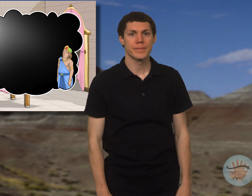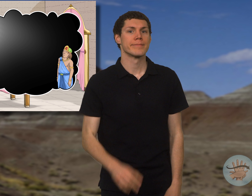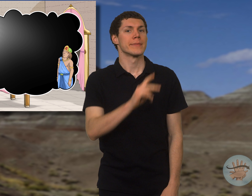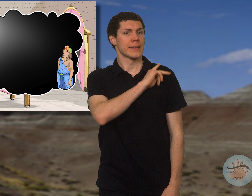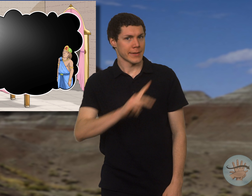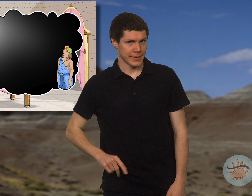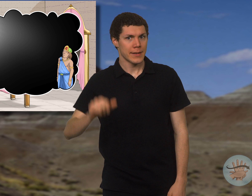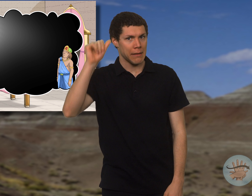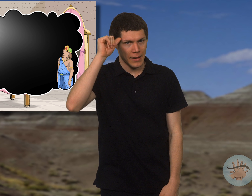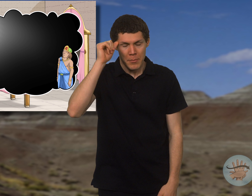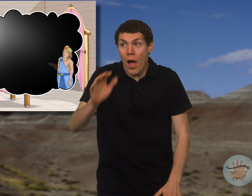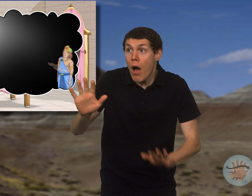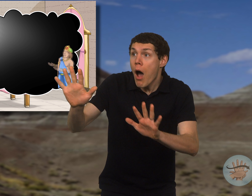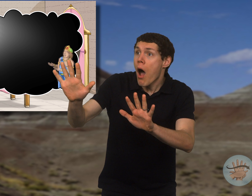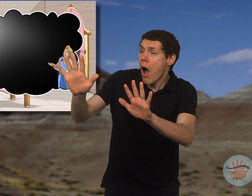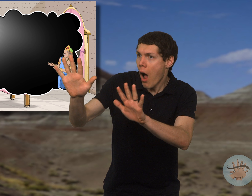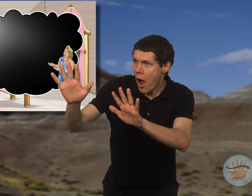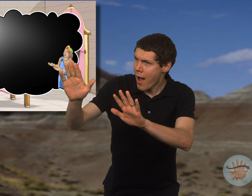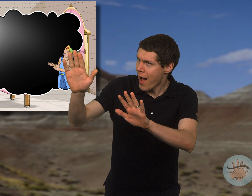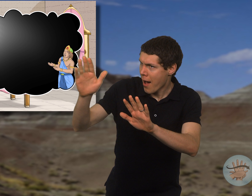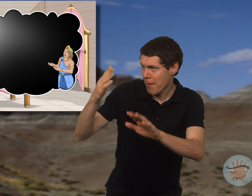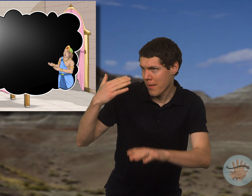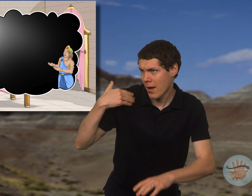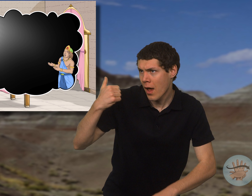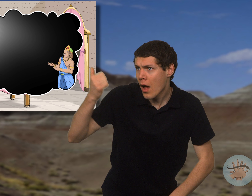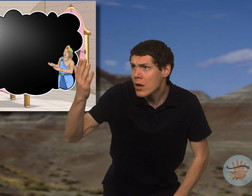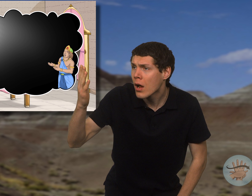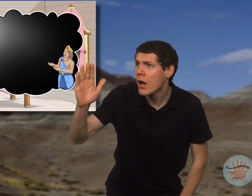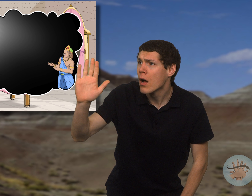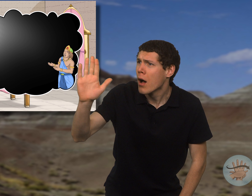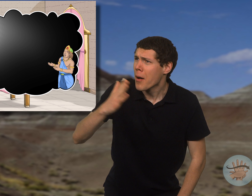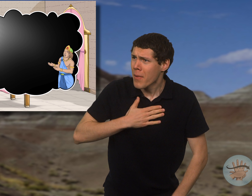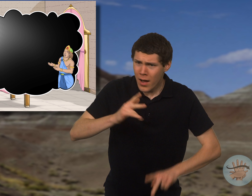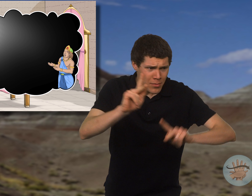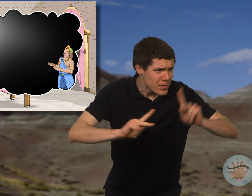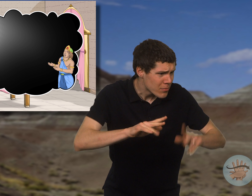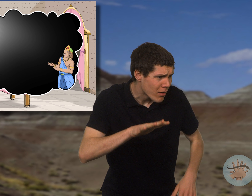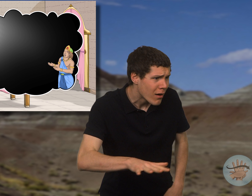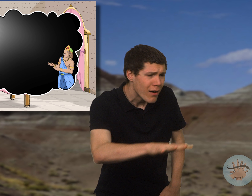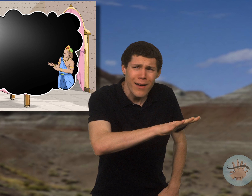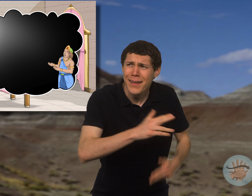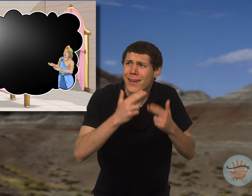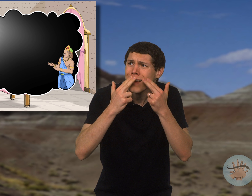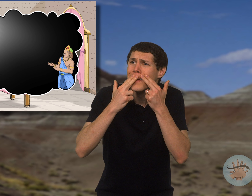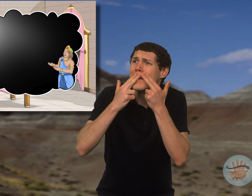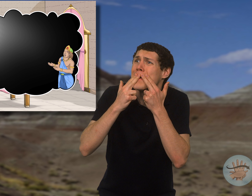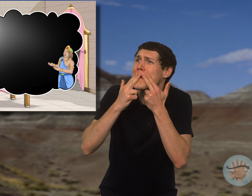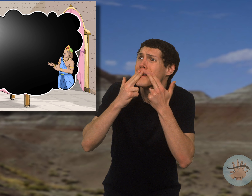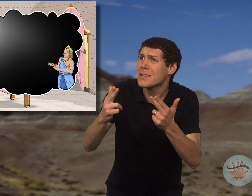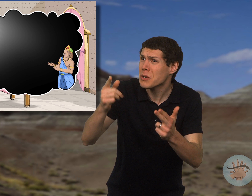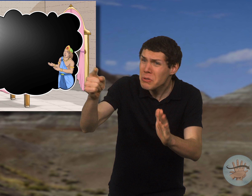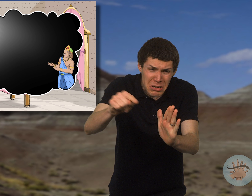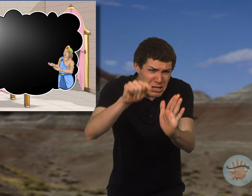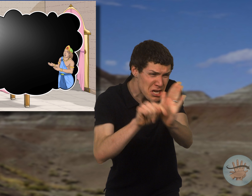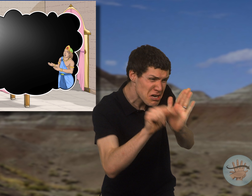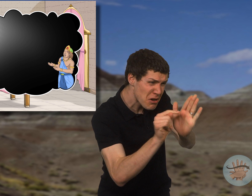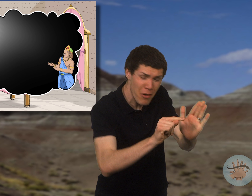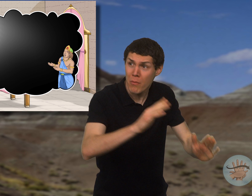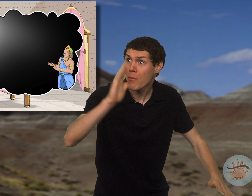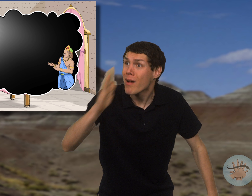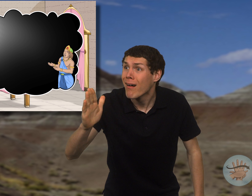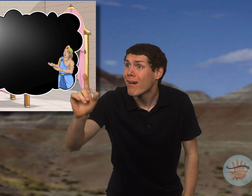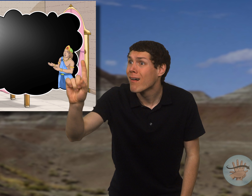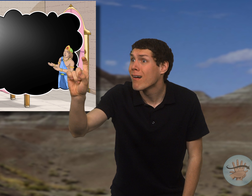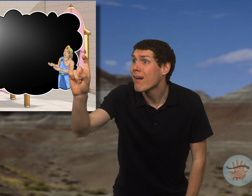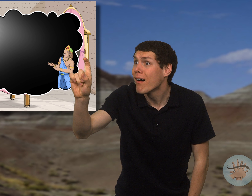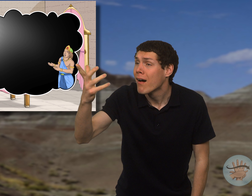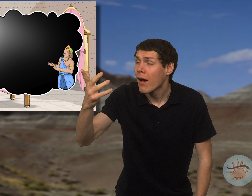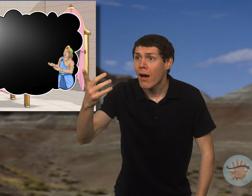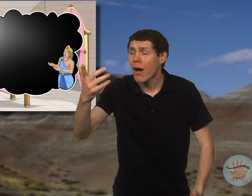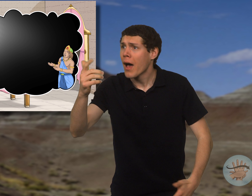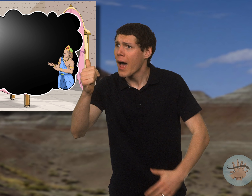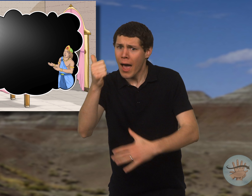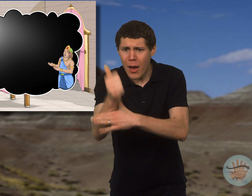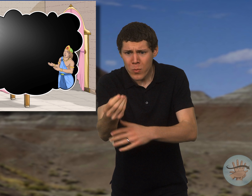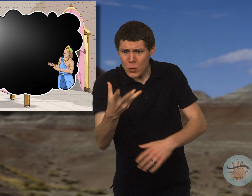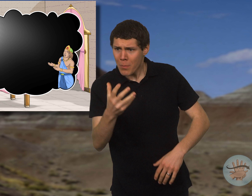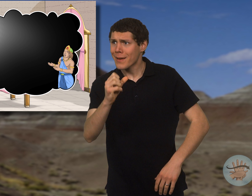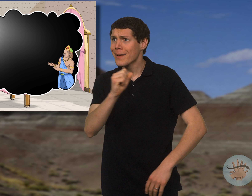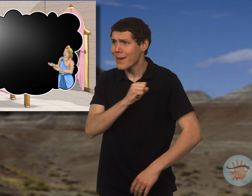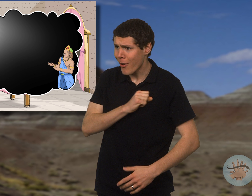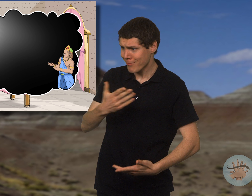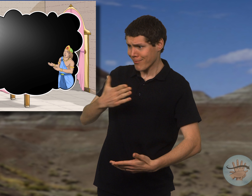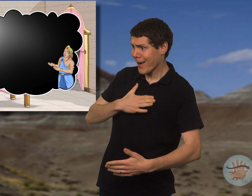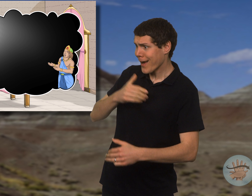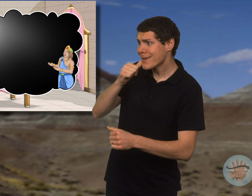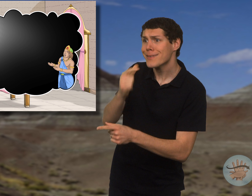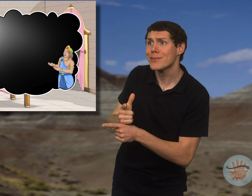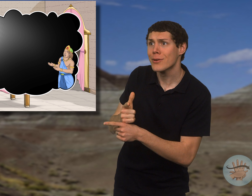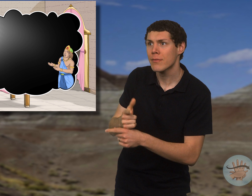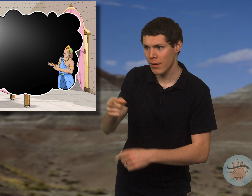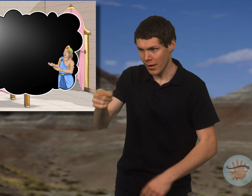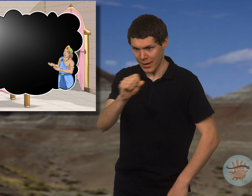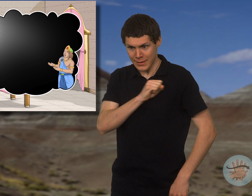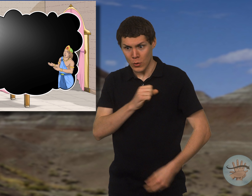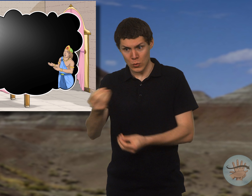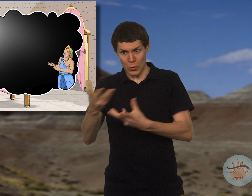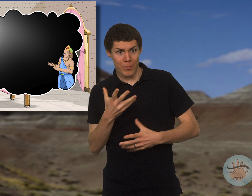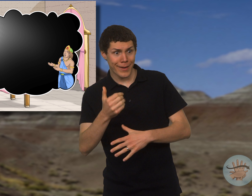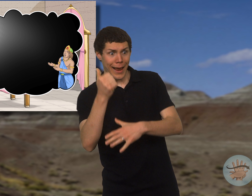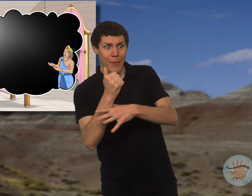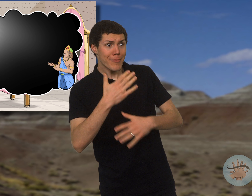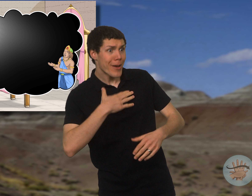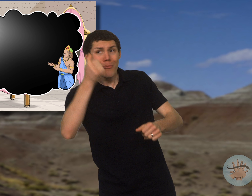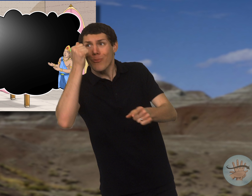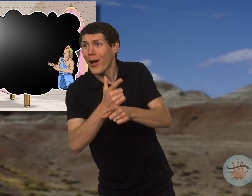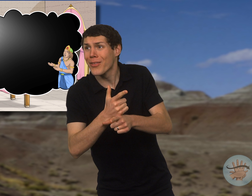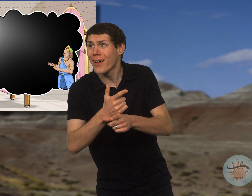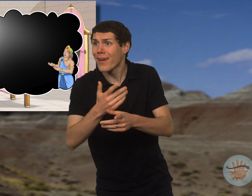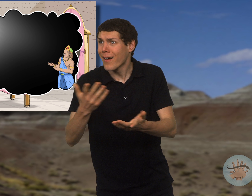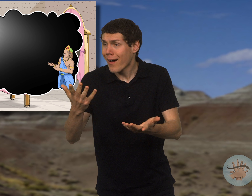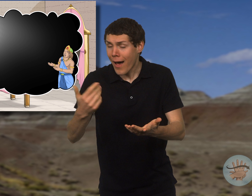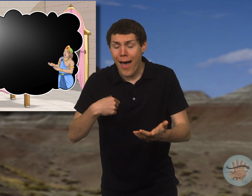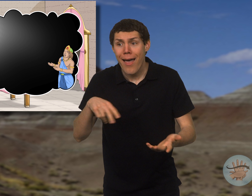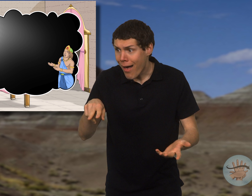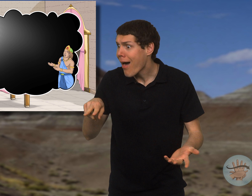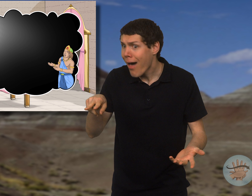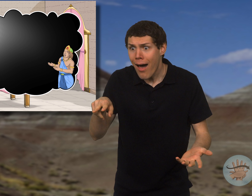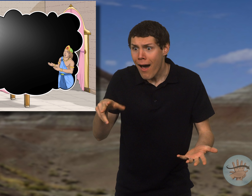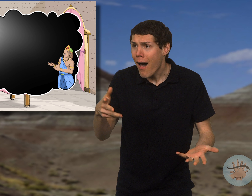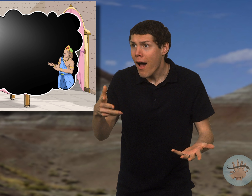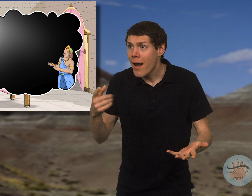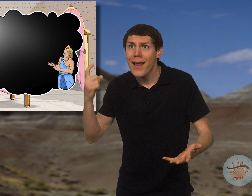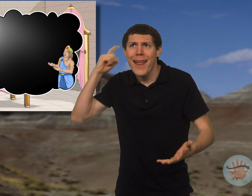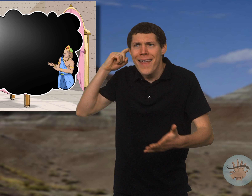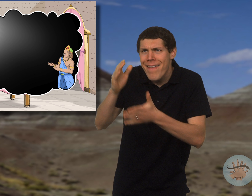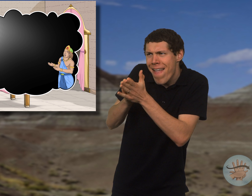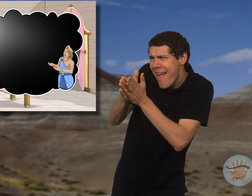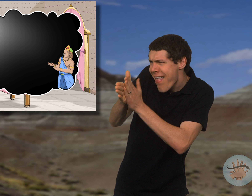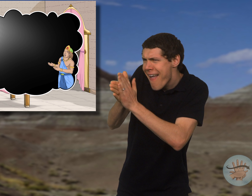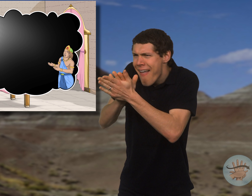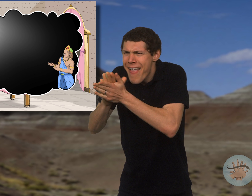Now Abimelech had not gone near her, so he replied, “Lord, would You destroy a nation even though it is innocent? Didn’t Abraham tell me, ‘She is my sister’?